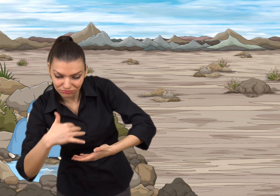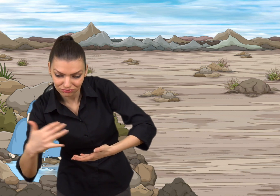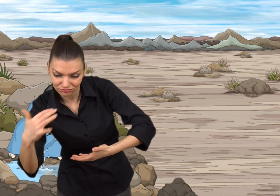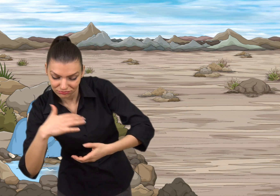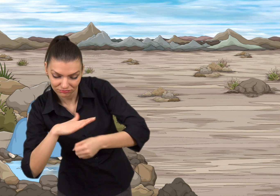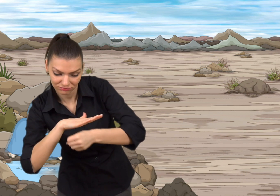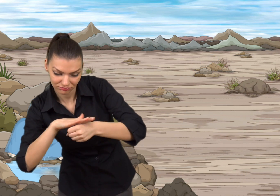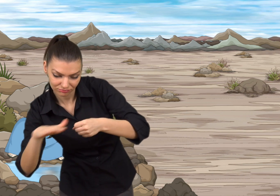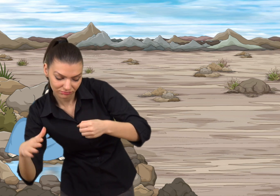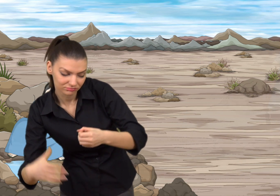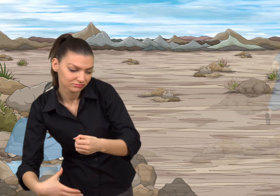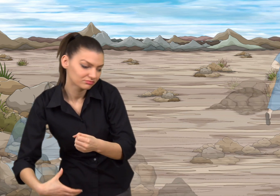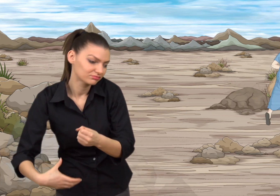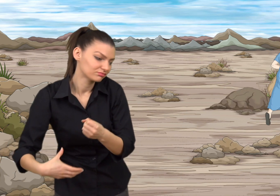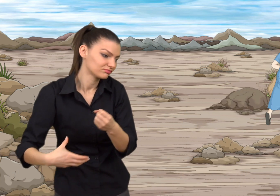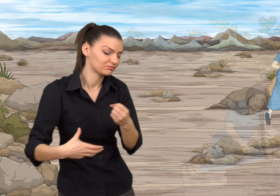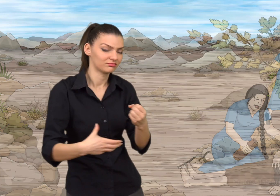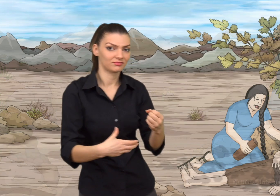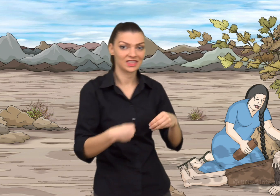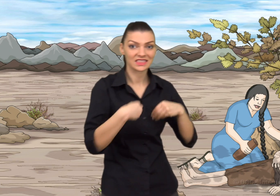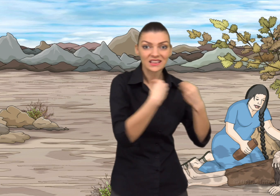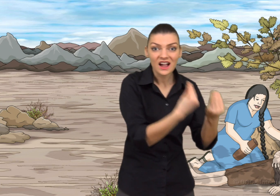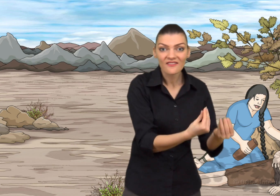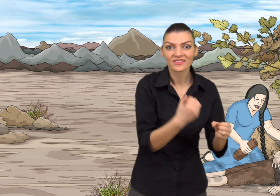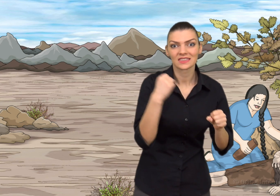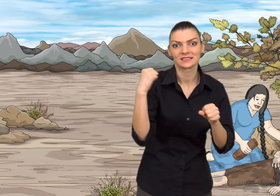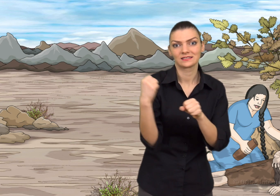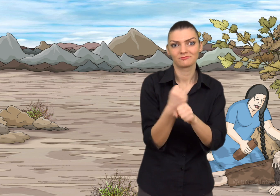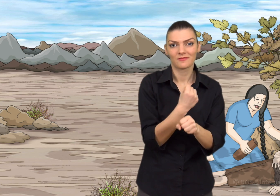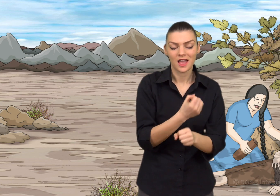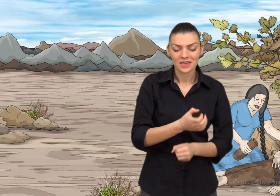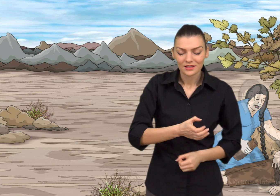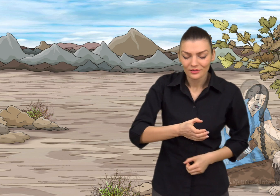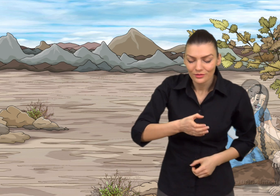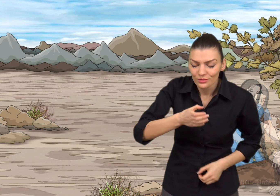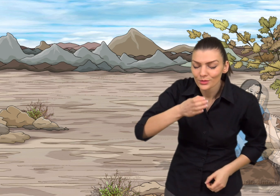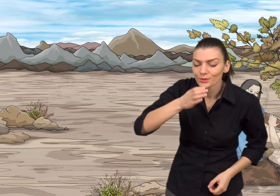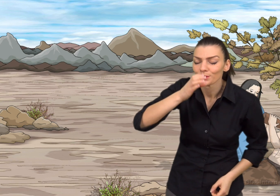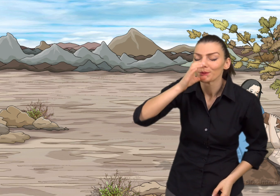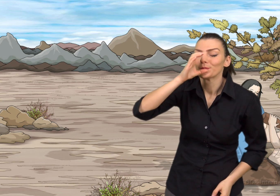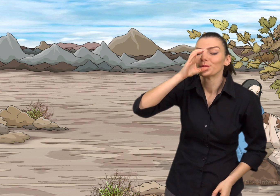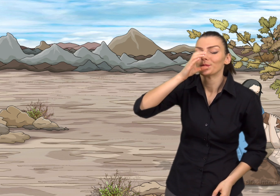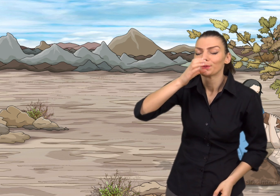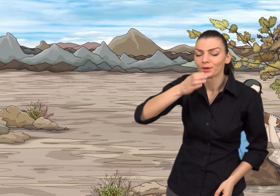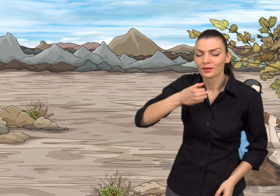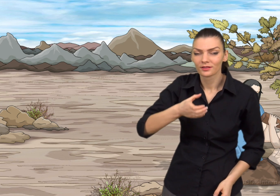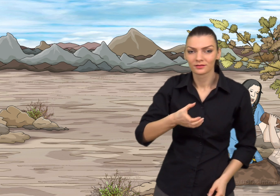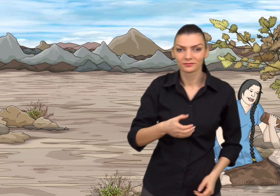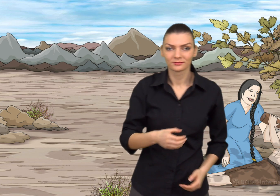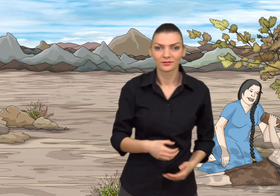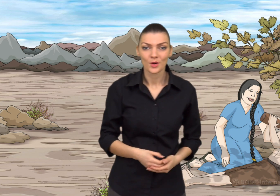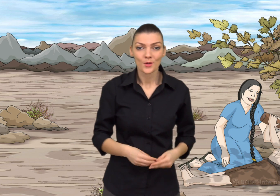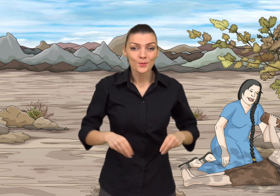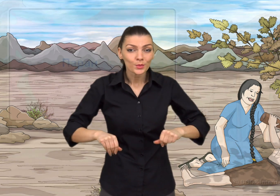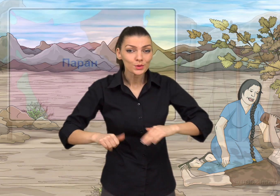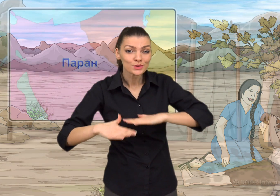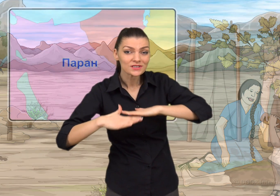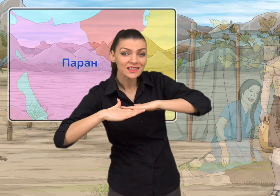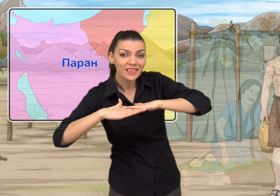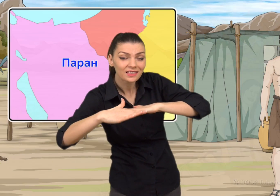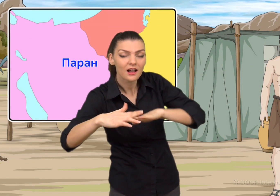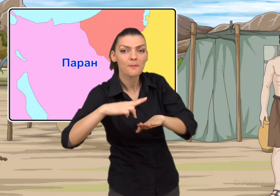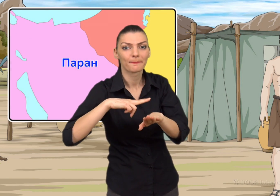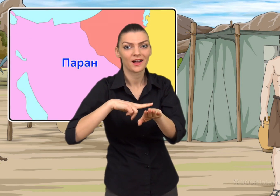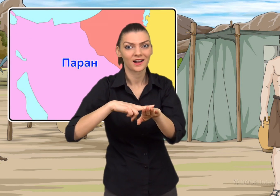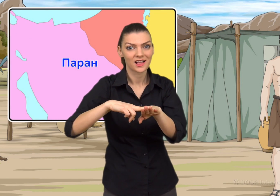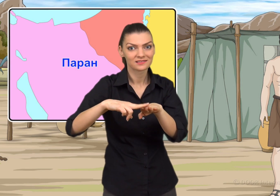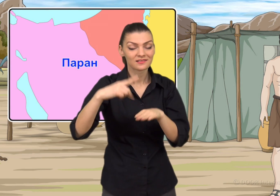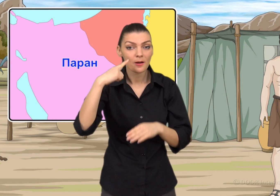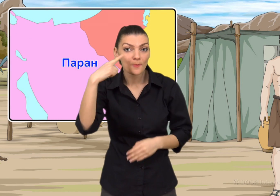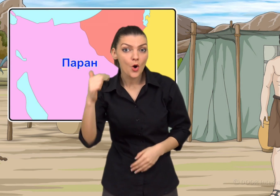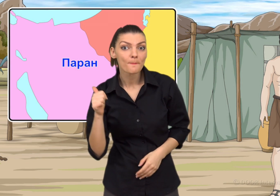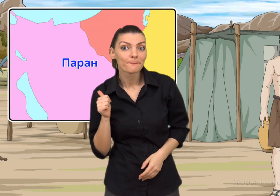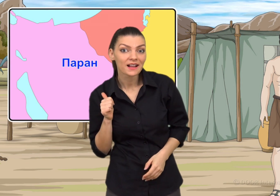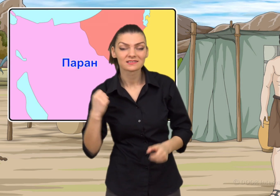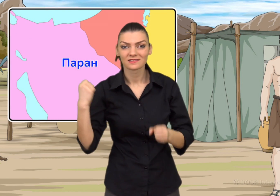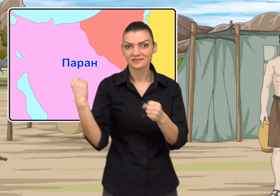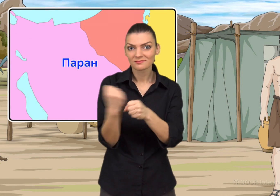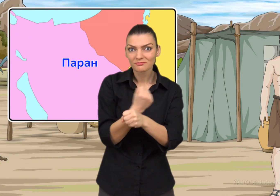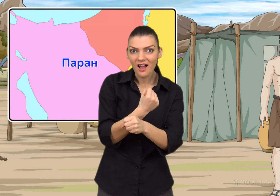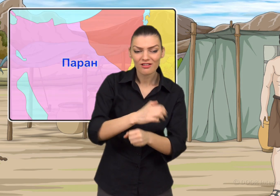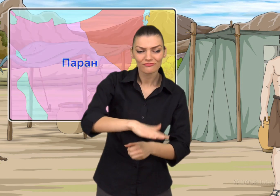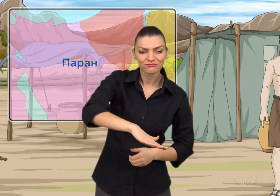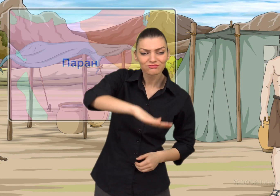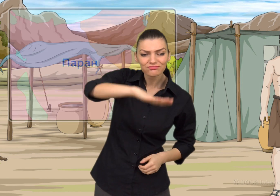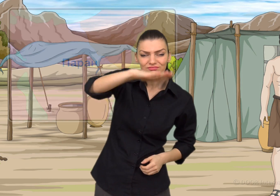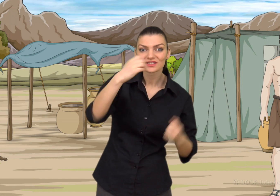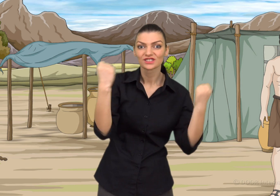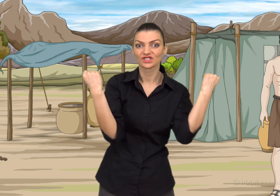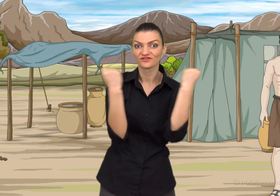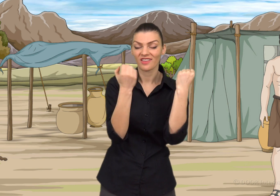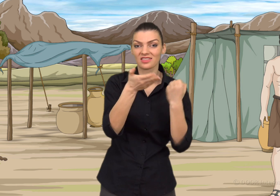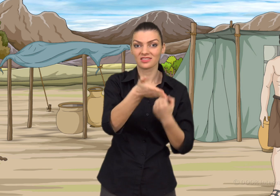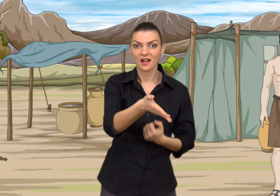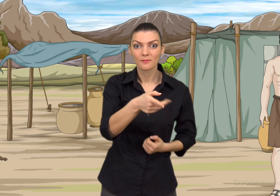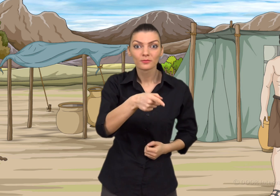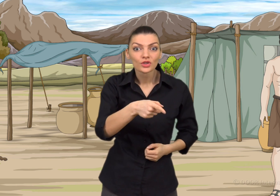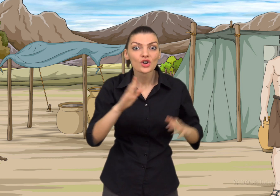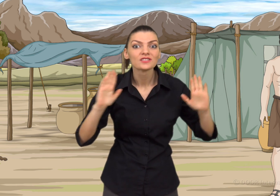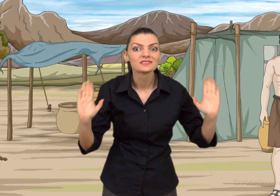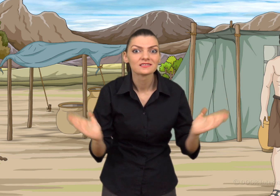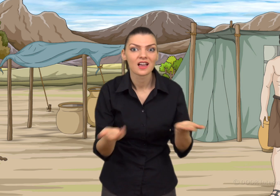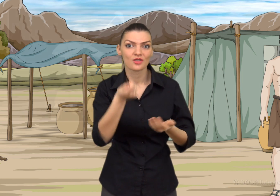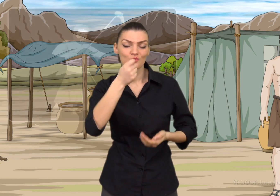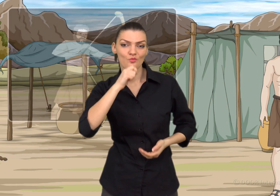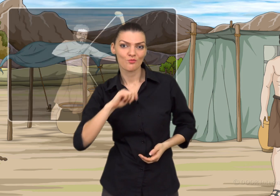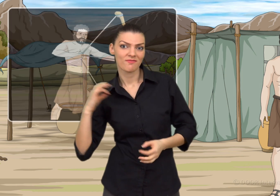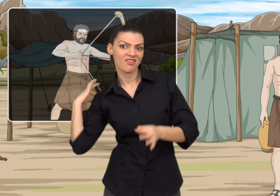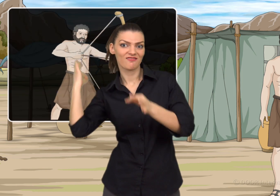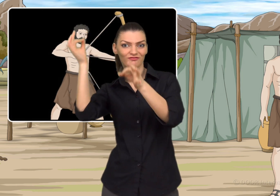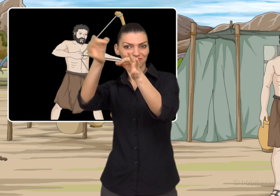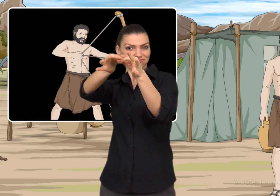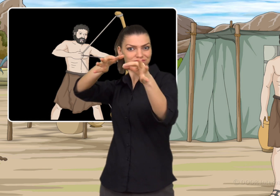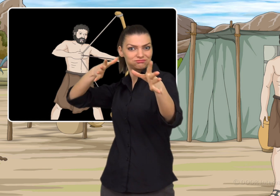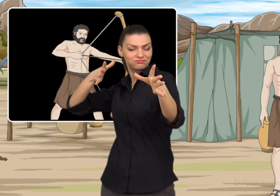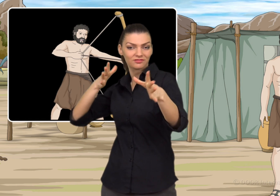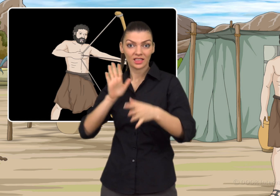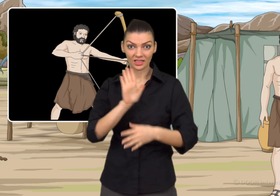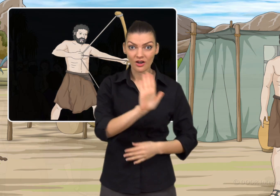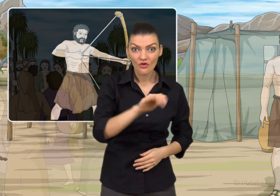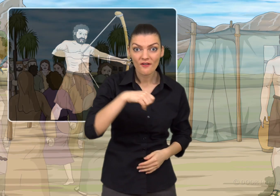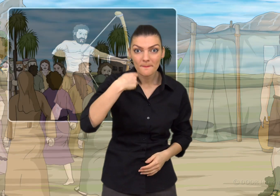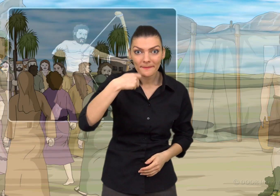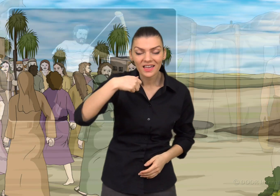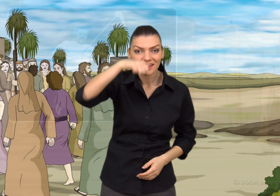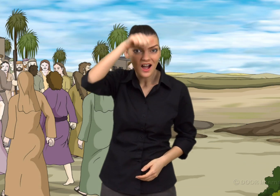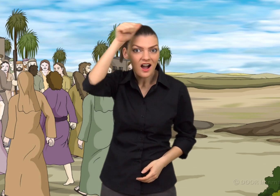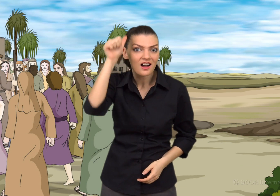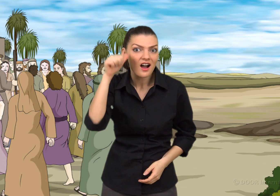So she went and filled the skin with water and gave the boy a drink. And God was with the boy, and he grew up and settled in the wilderness and became a great archer.